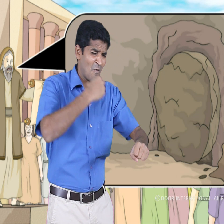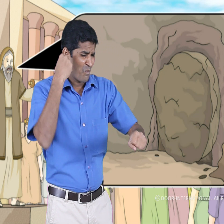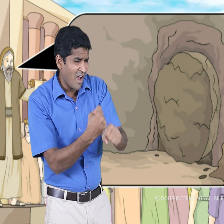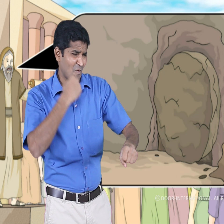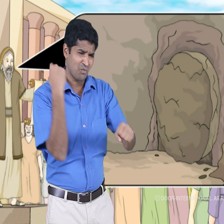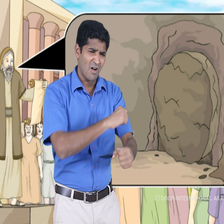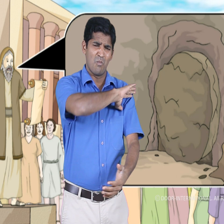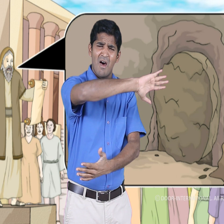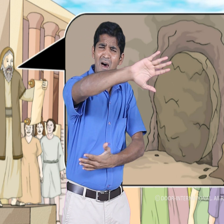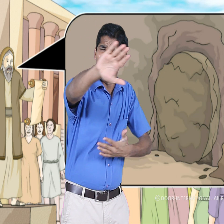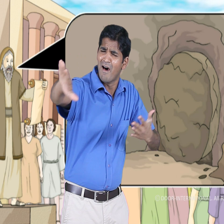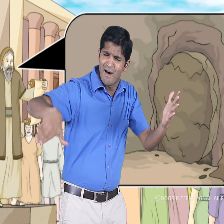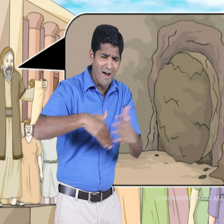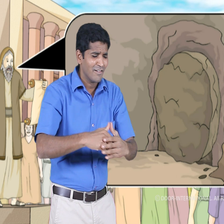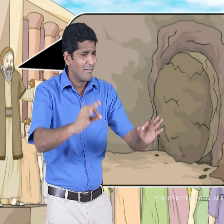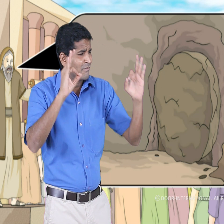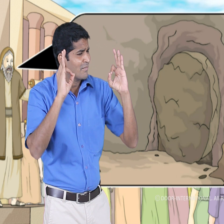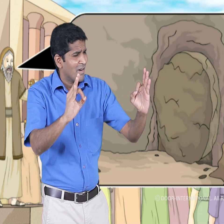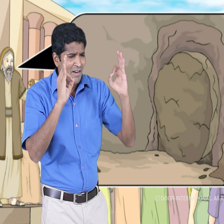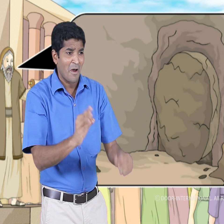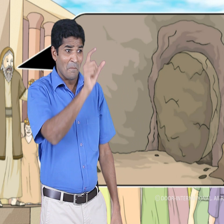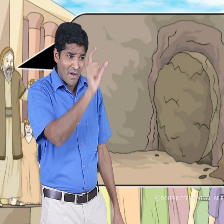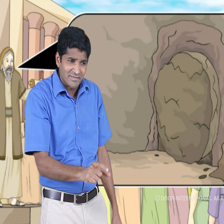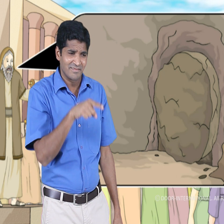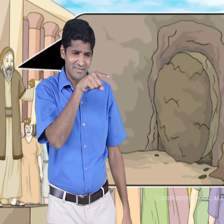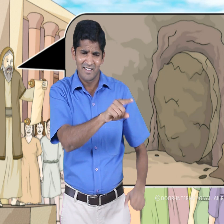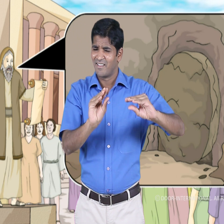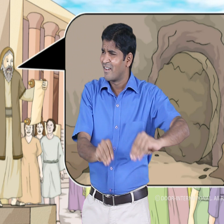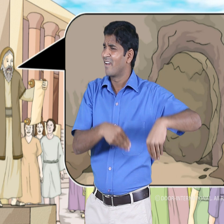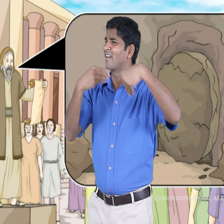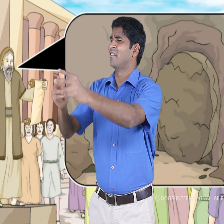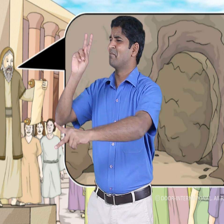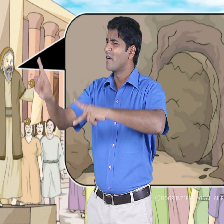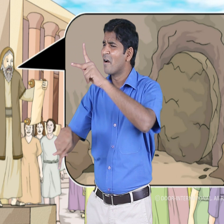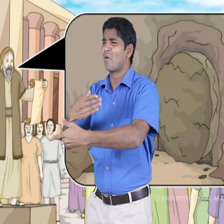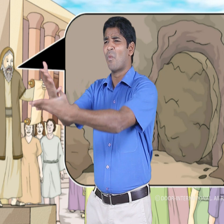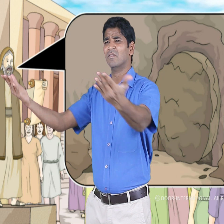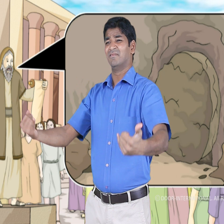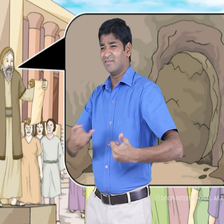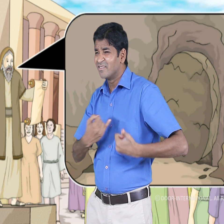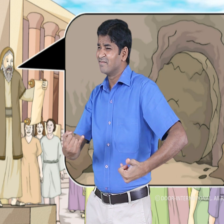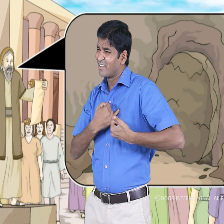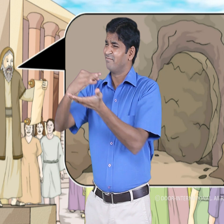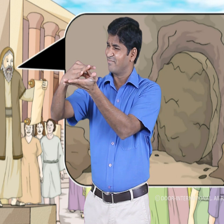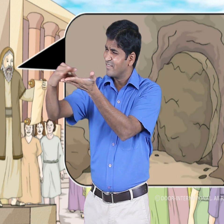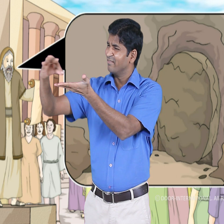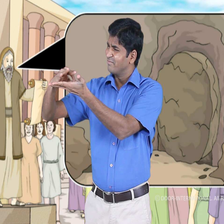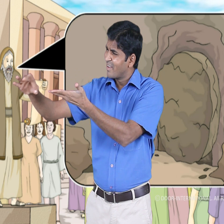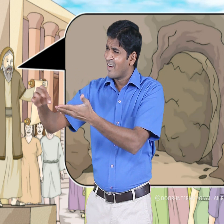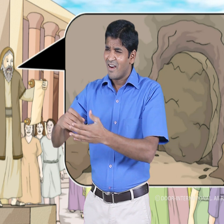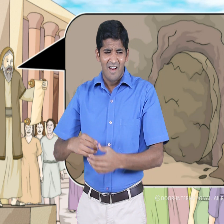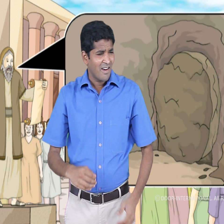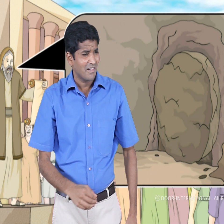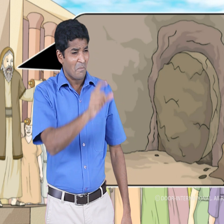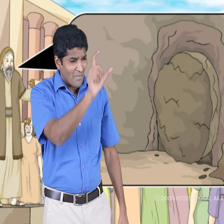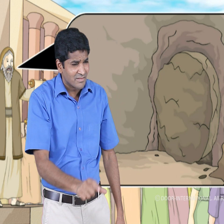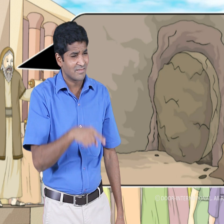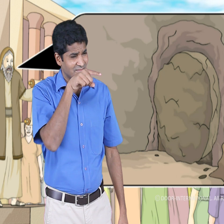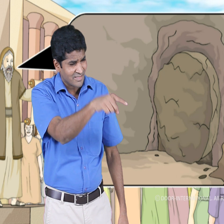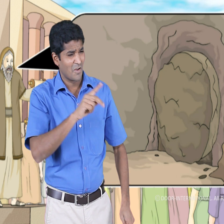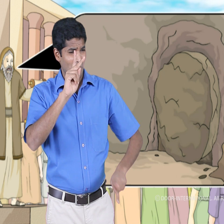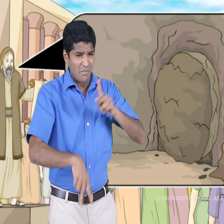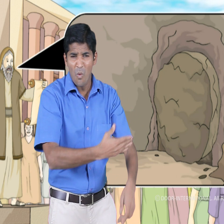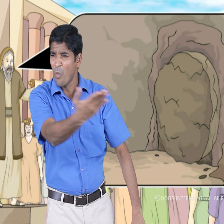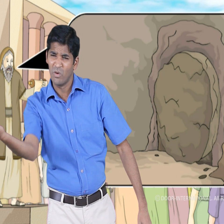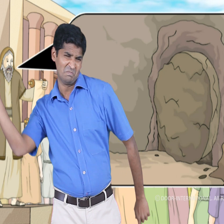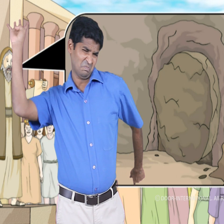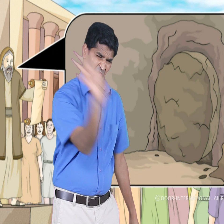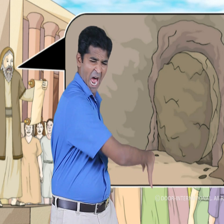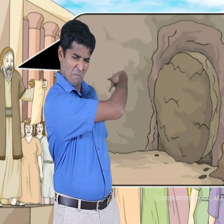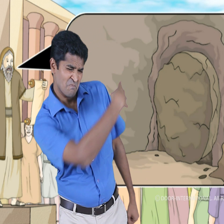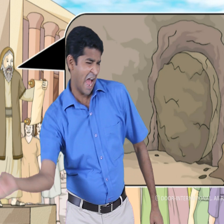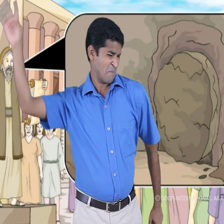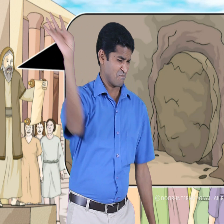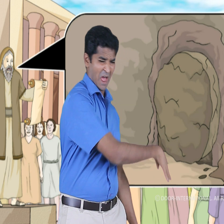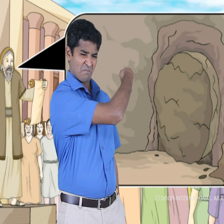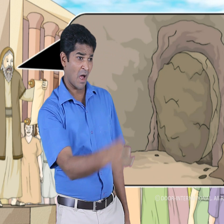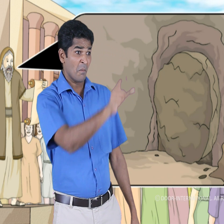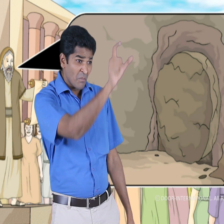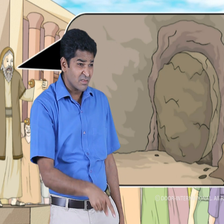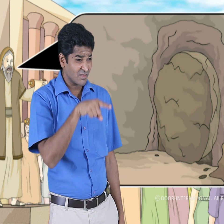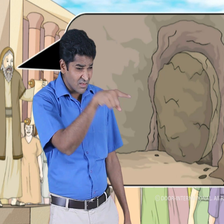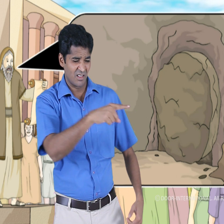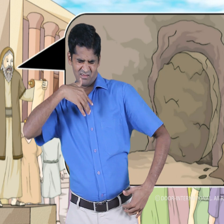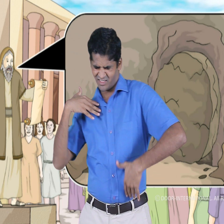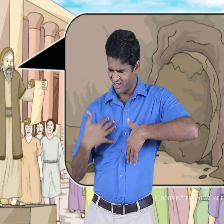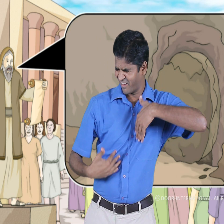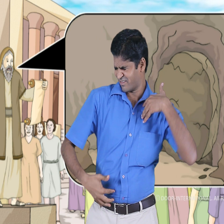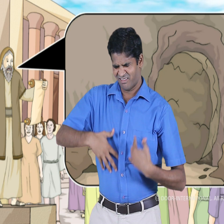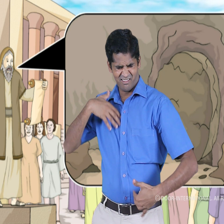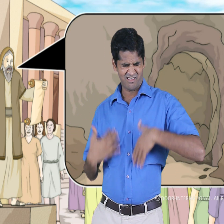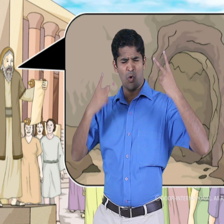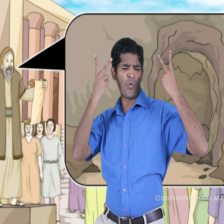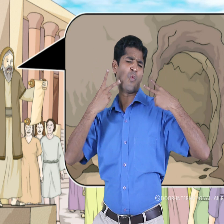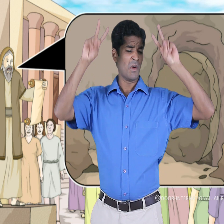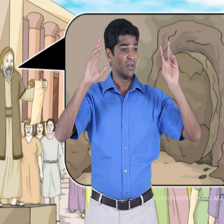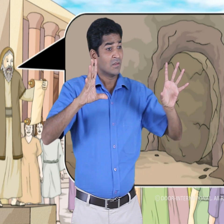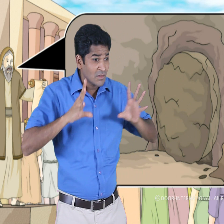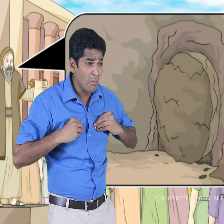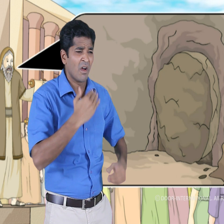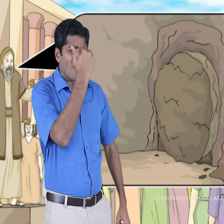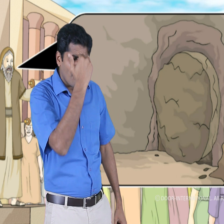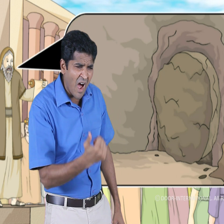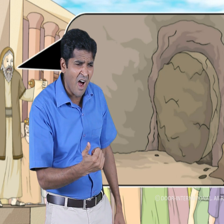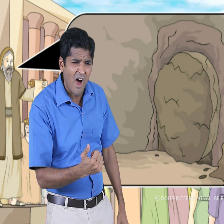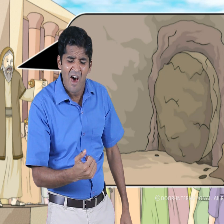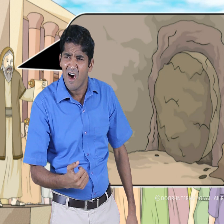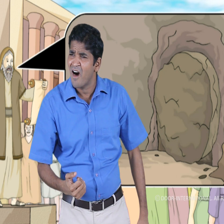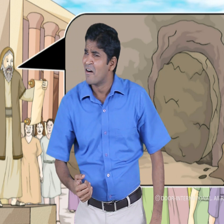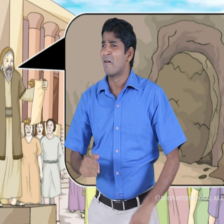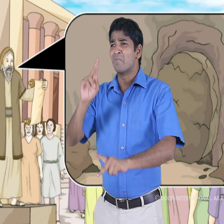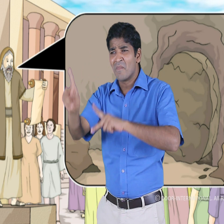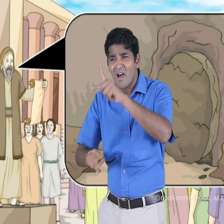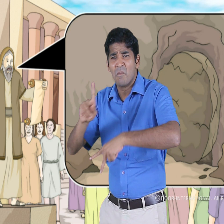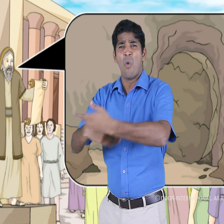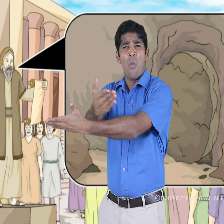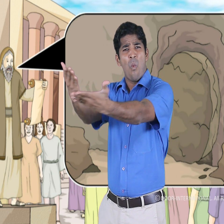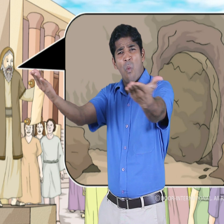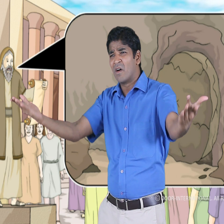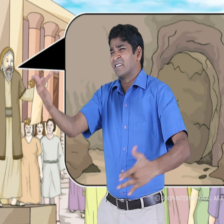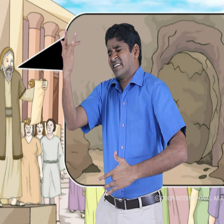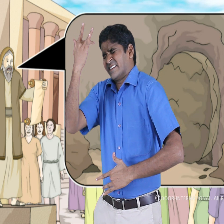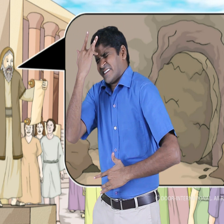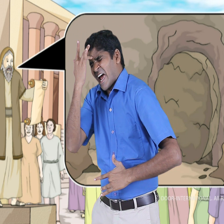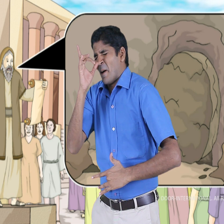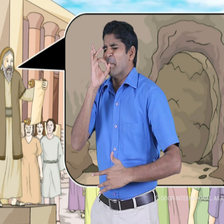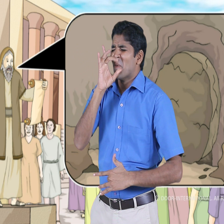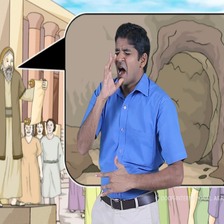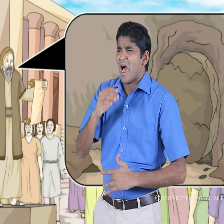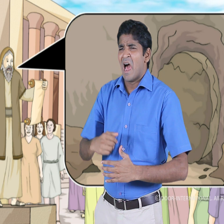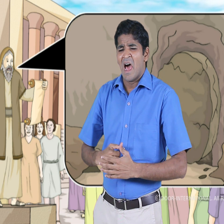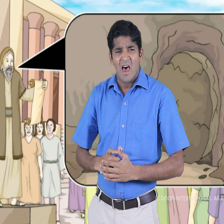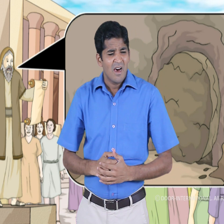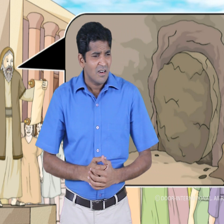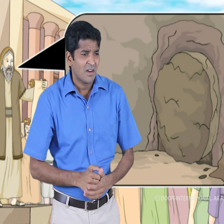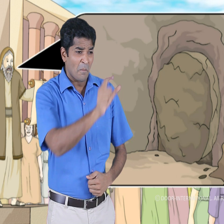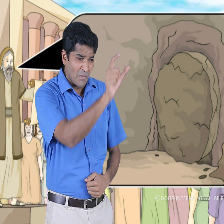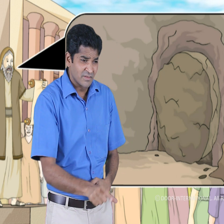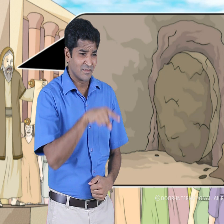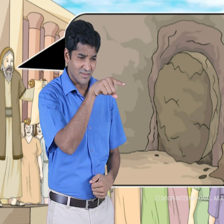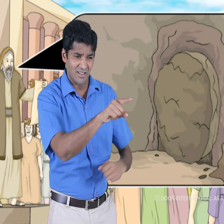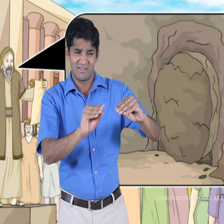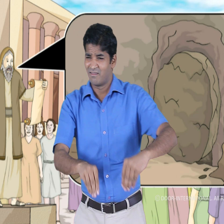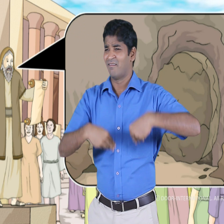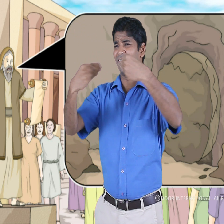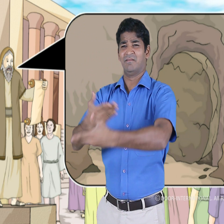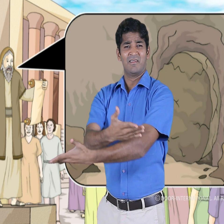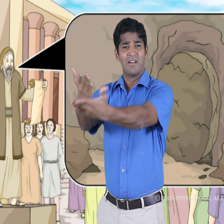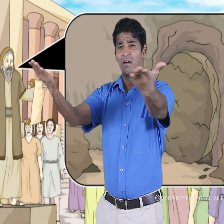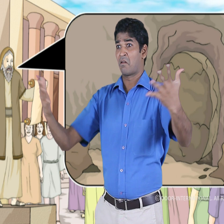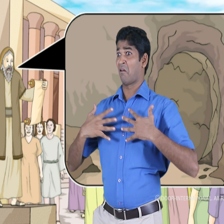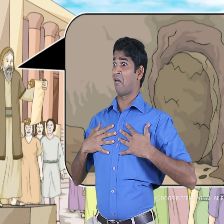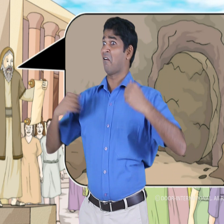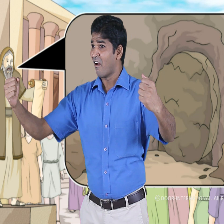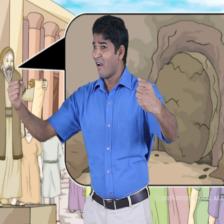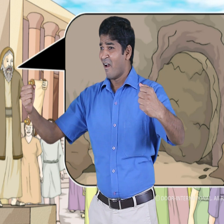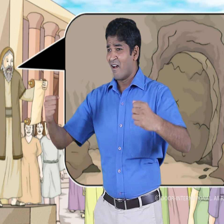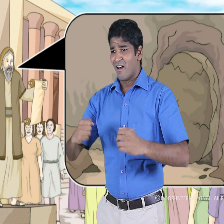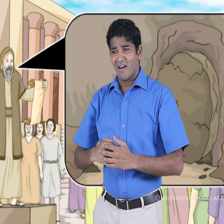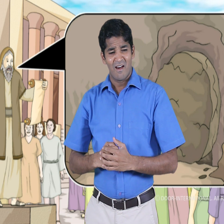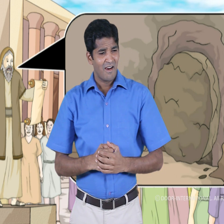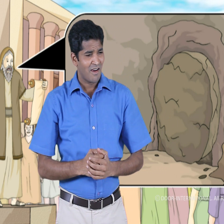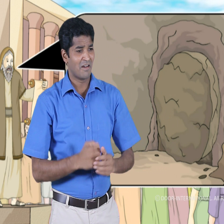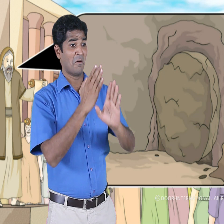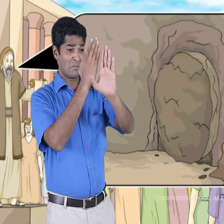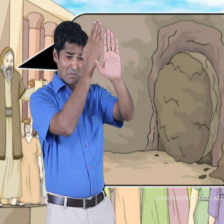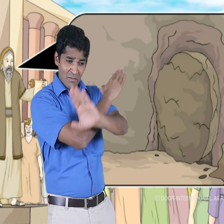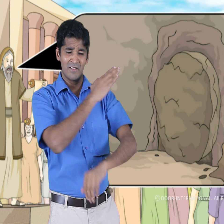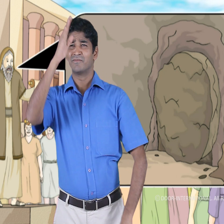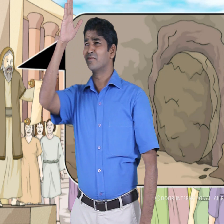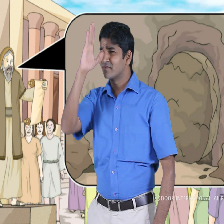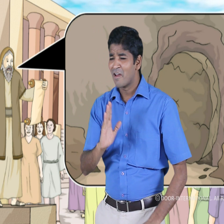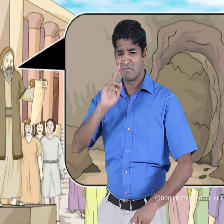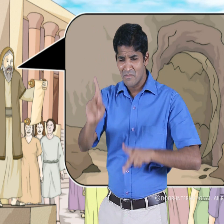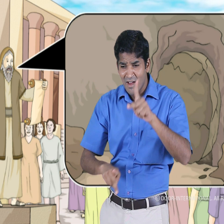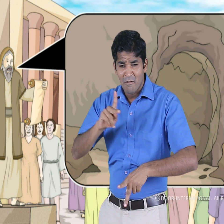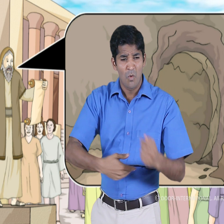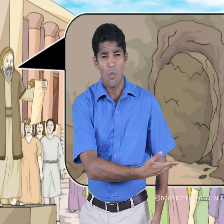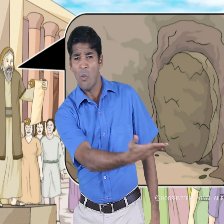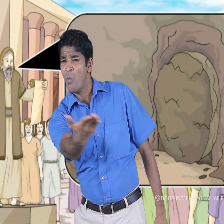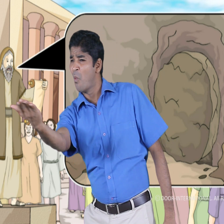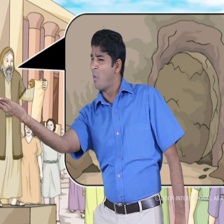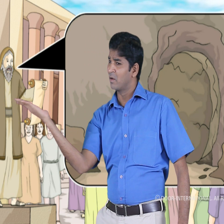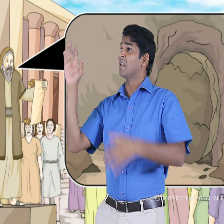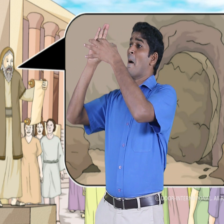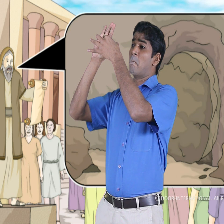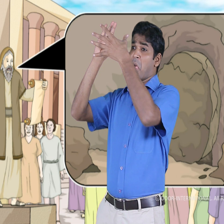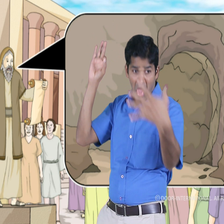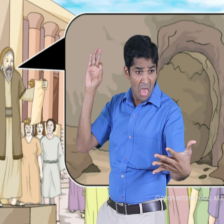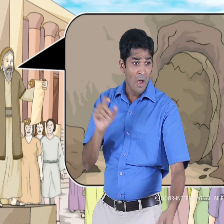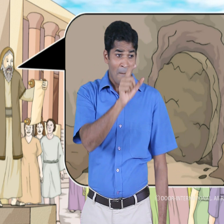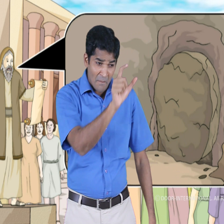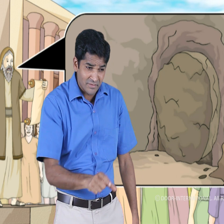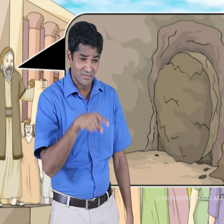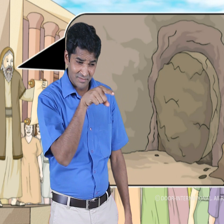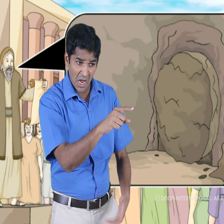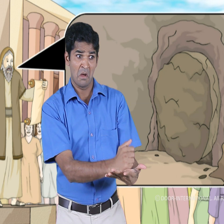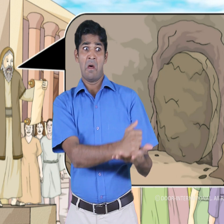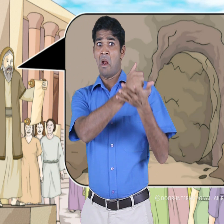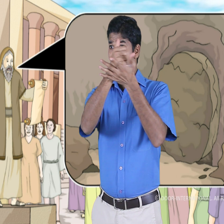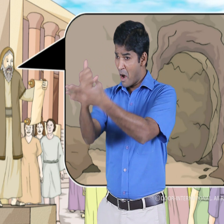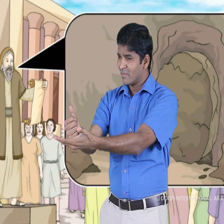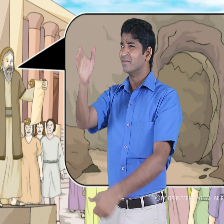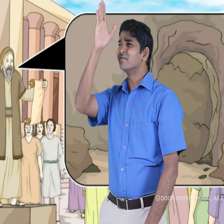After the anguish of His soul, He will see the light of life and be satisfied. By His knowledge My righteous Servant will justify many, and He will bear their iniquities. Therefore I will allot Him a portion with the great, and He will divide the spoils with the strong, because He has poured out His life unto death, and He was numbered with the transgressors.